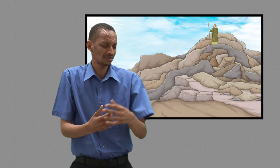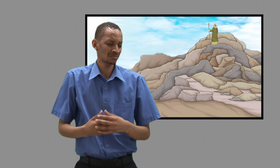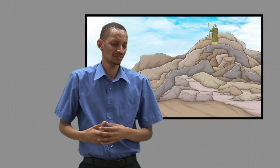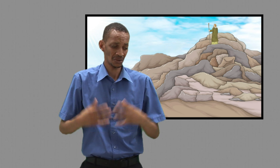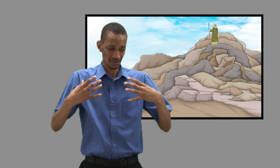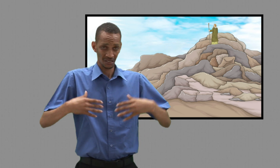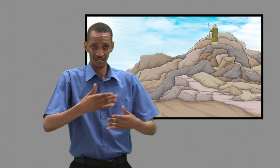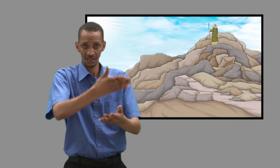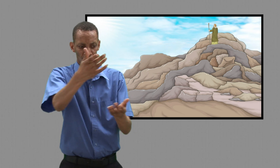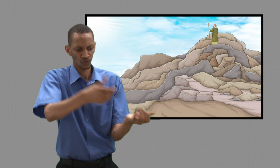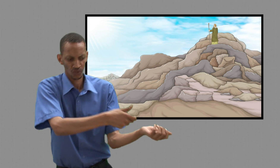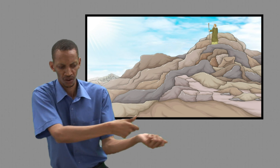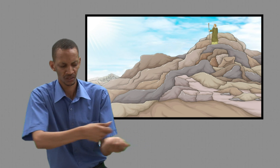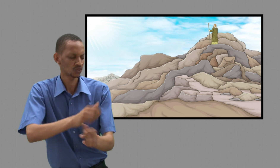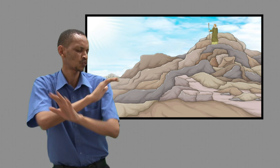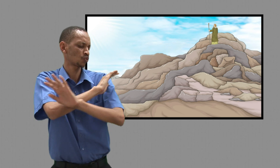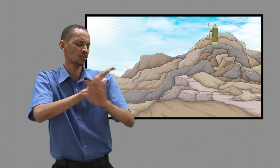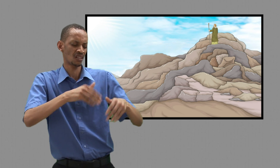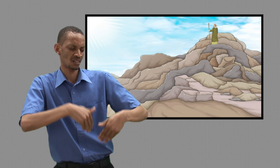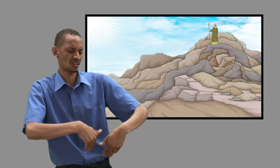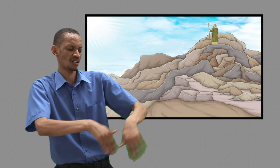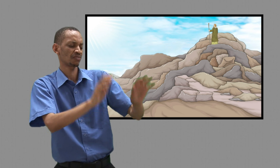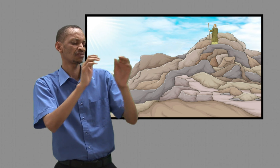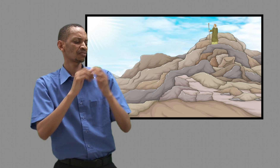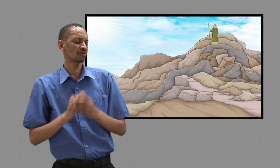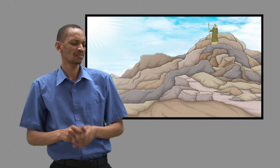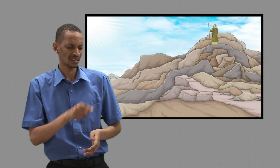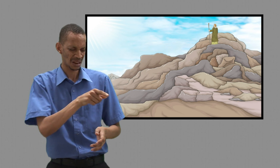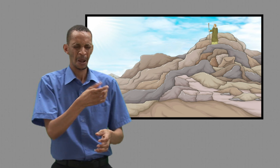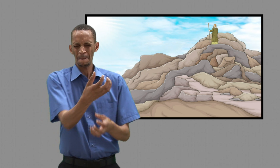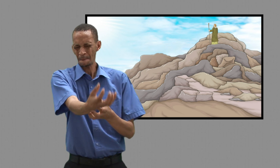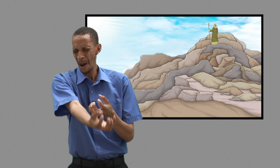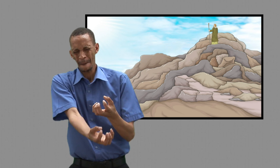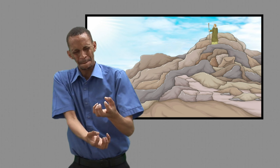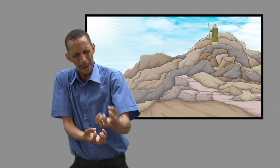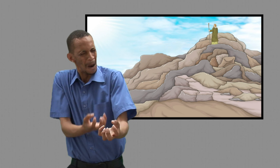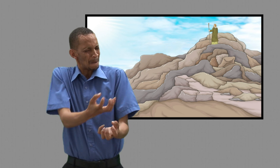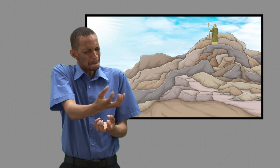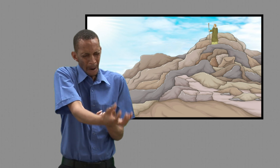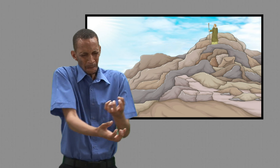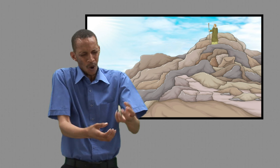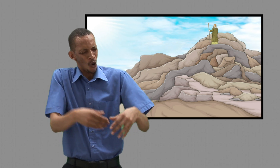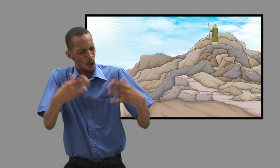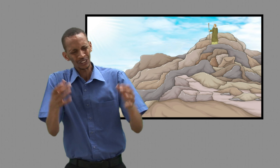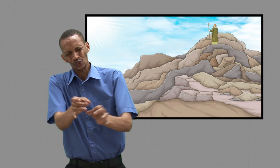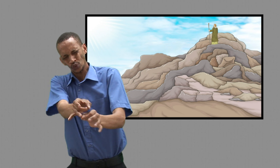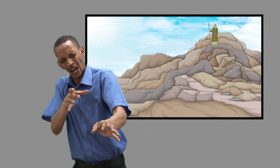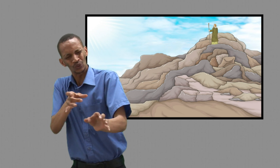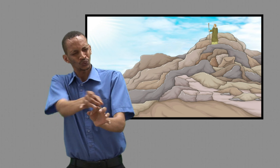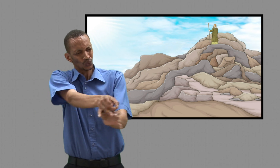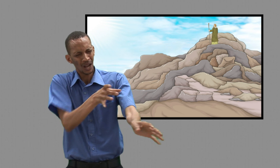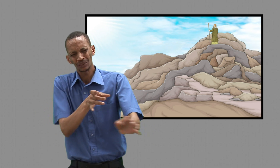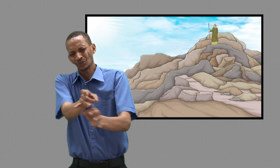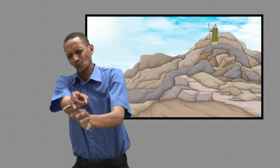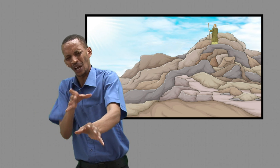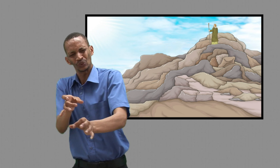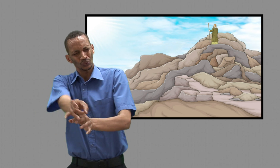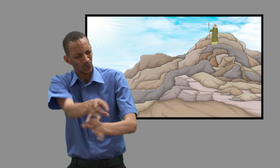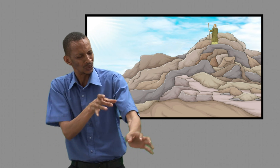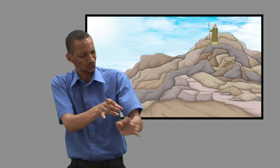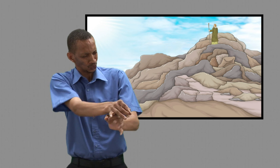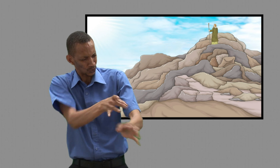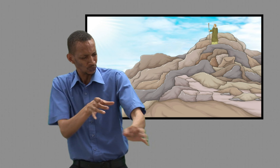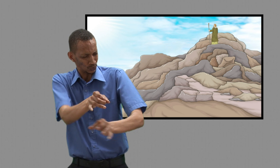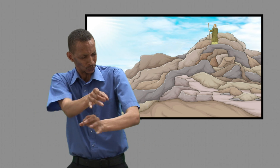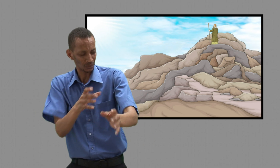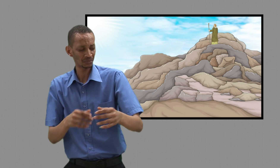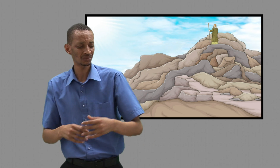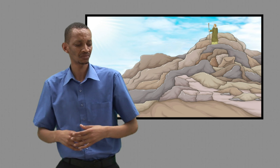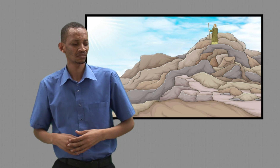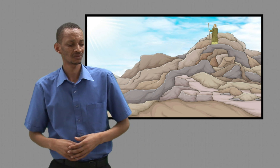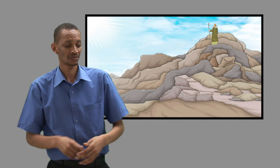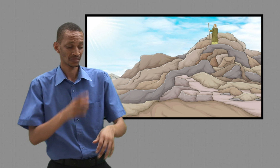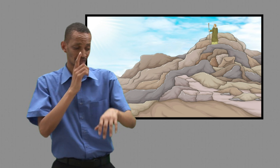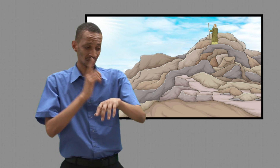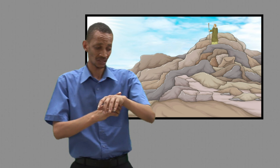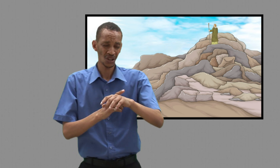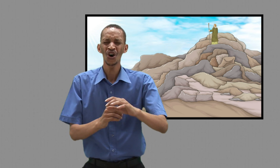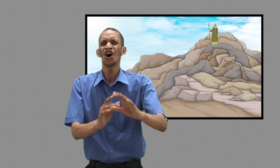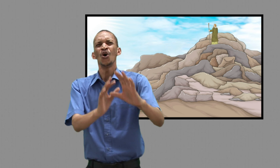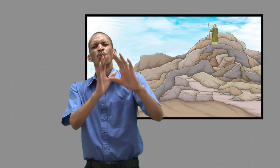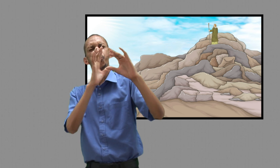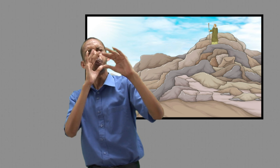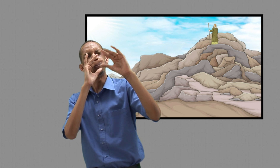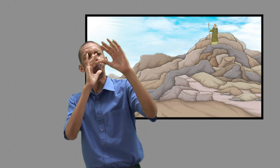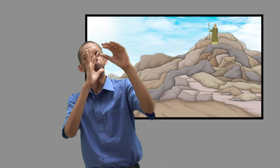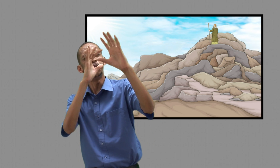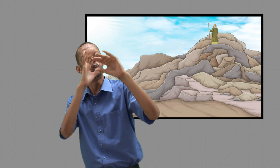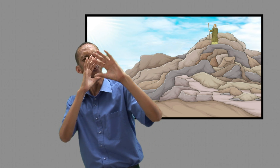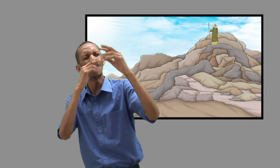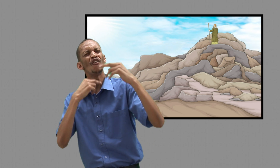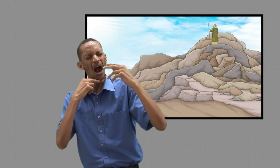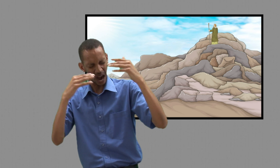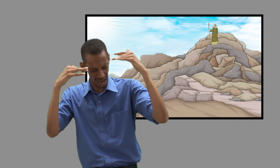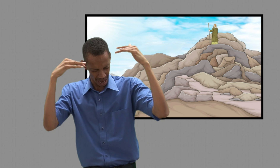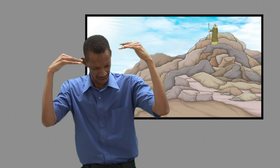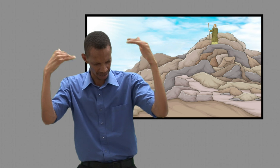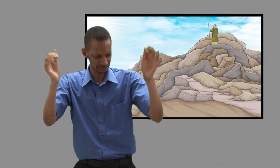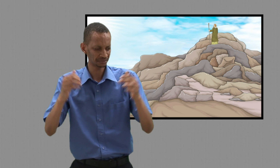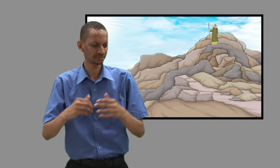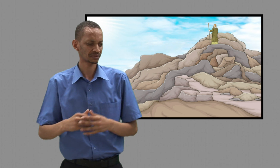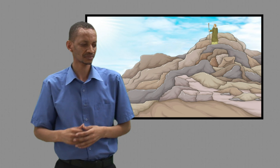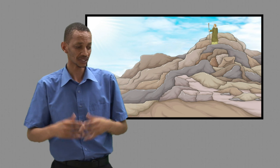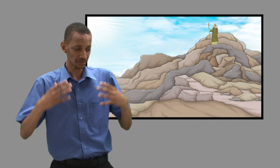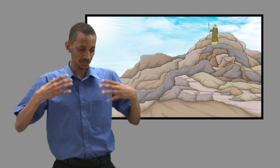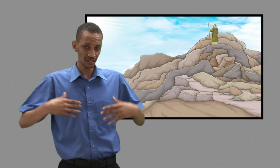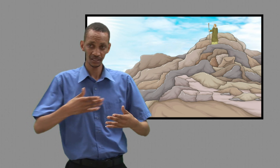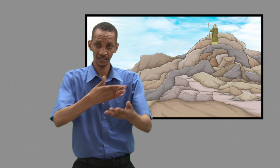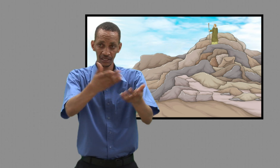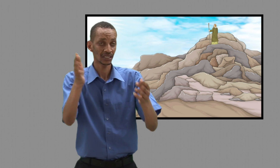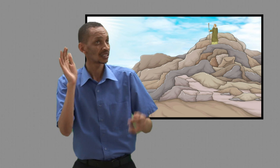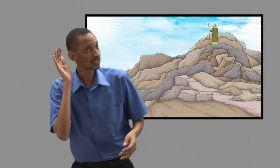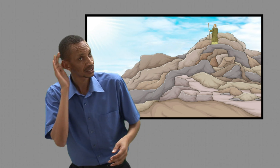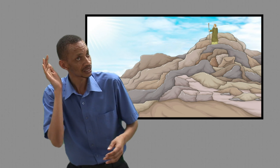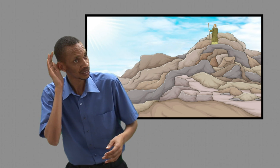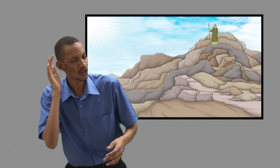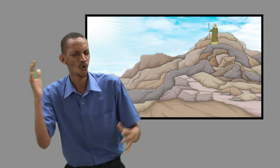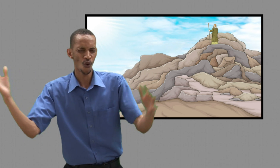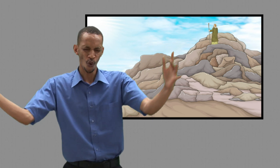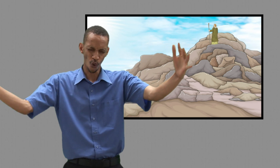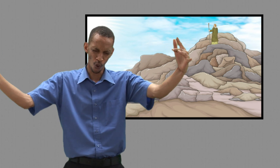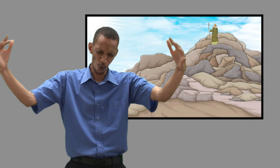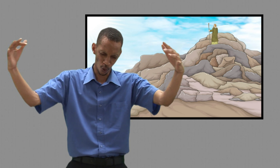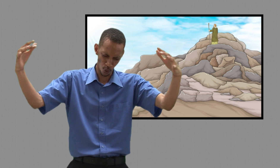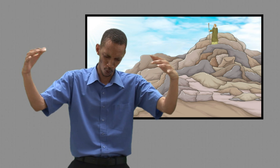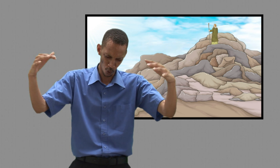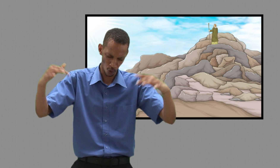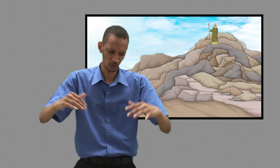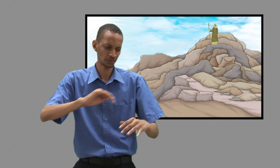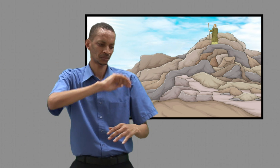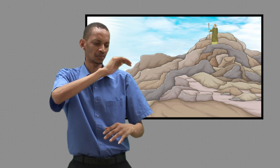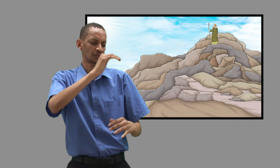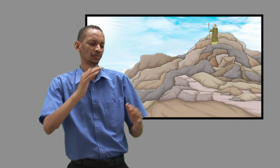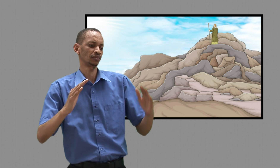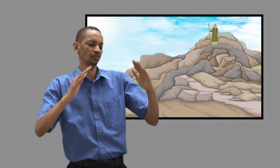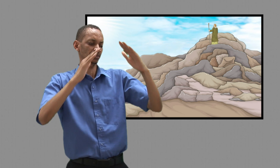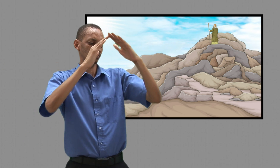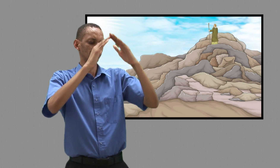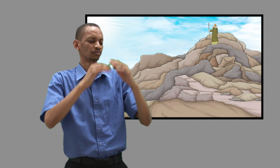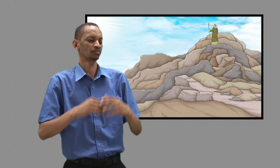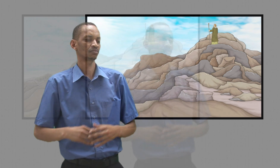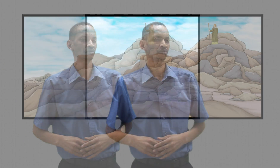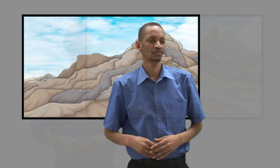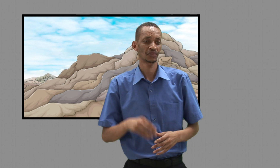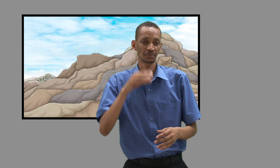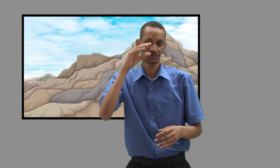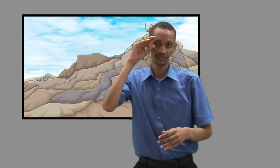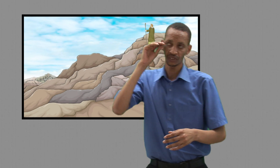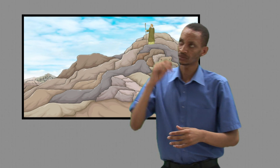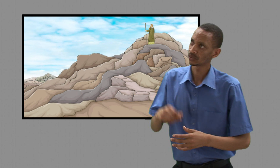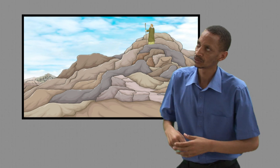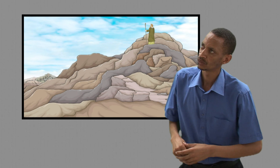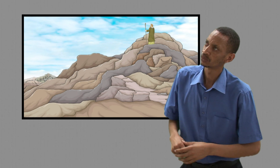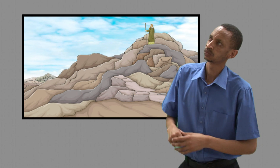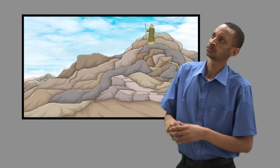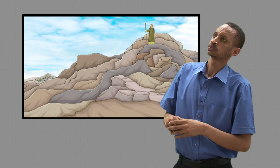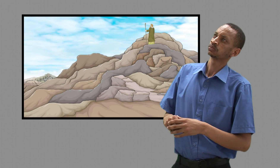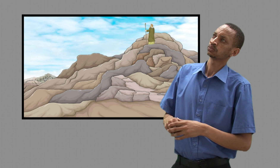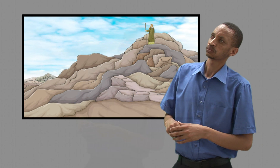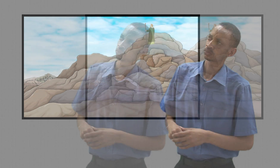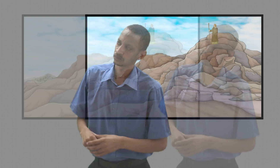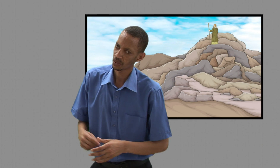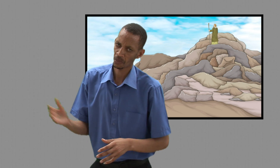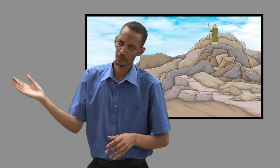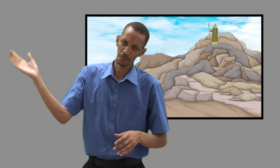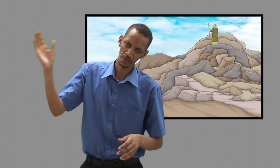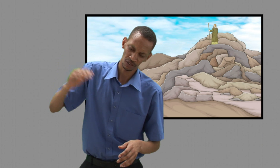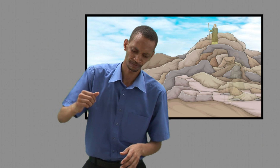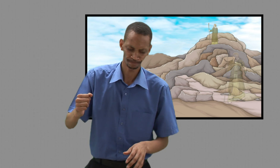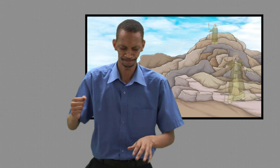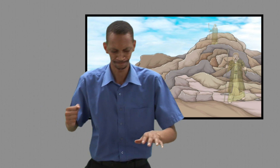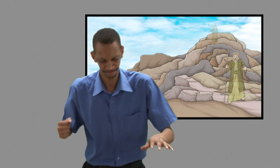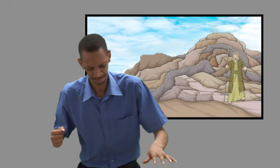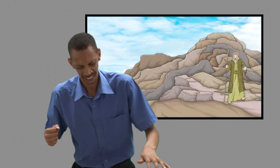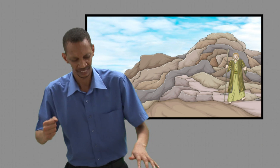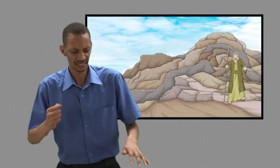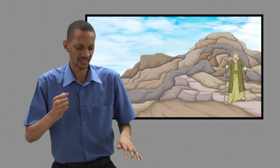No hand shall touch him, but he shall surely be stoned or shot with arrows—whether man or beast, he must not live.’ Only when the ram’s horn sounds a long blast may they approach the mountain.”